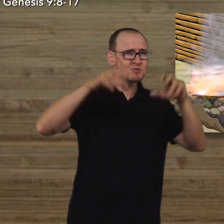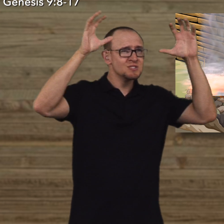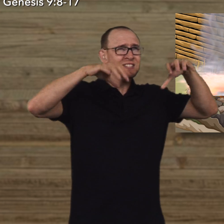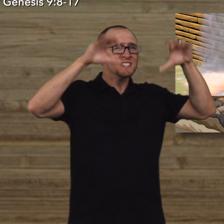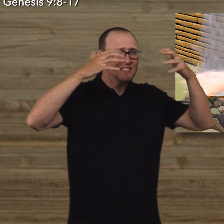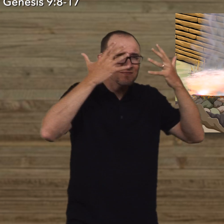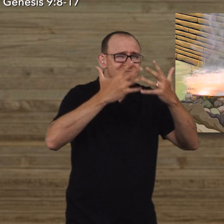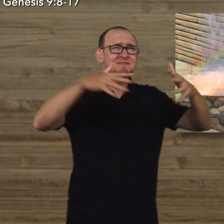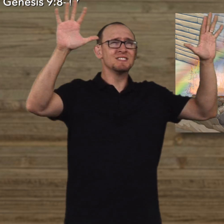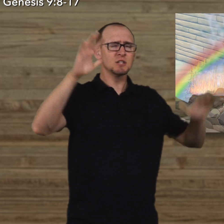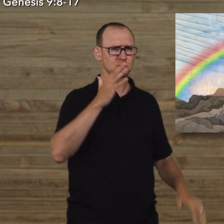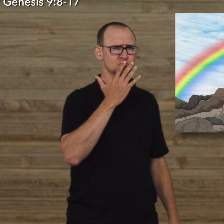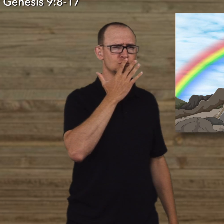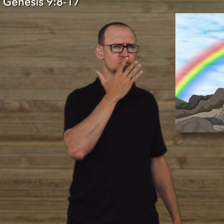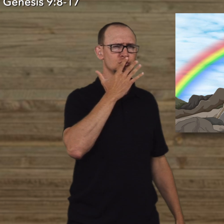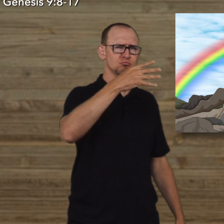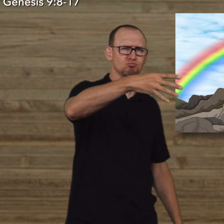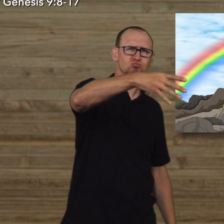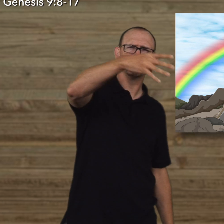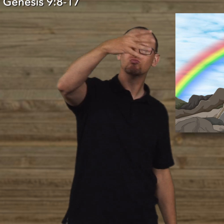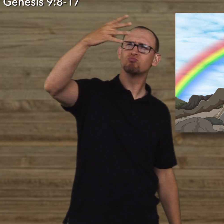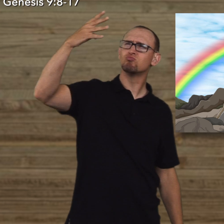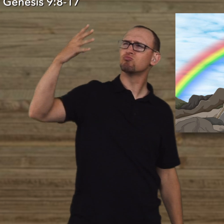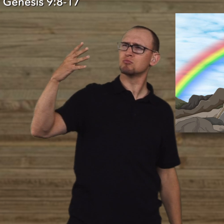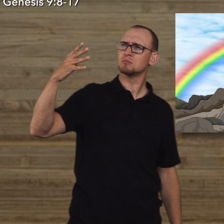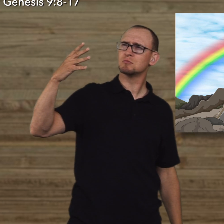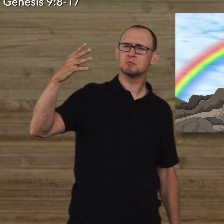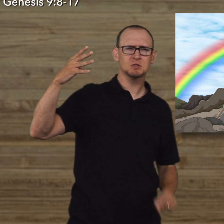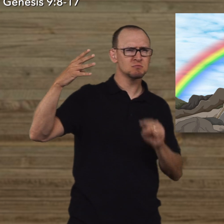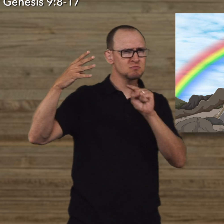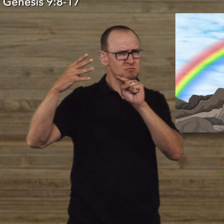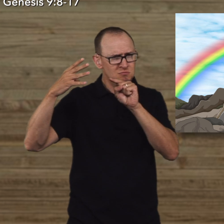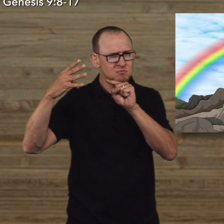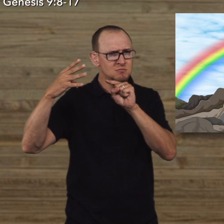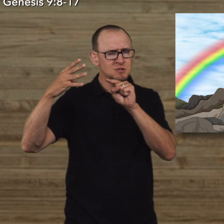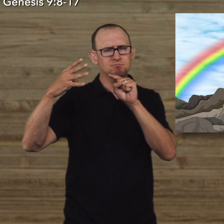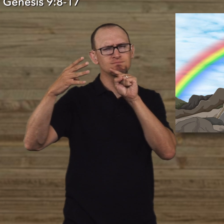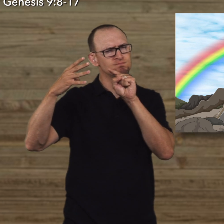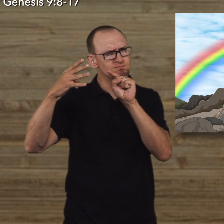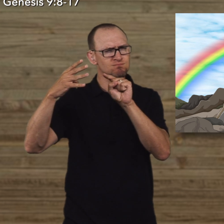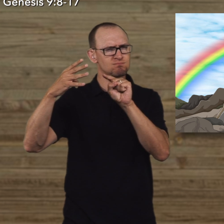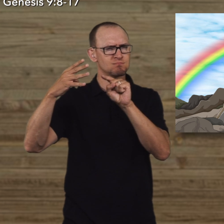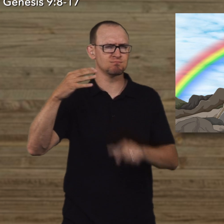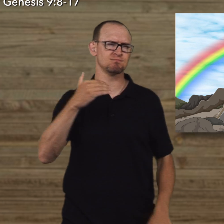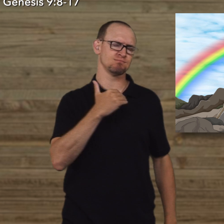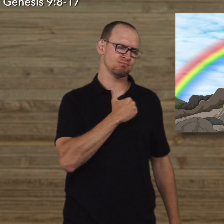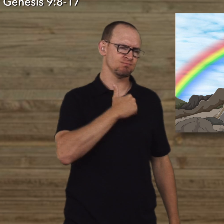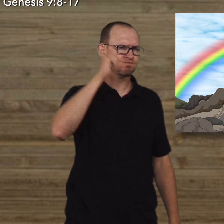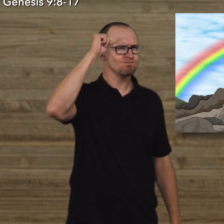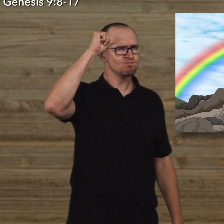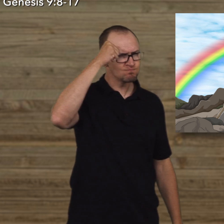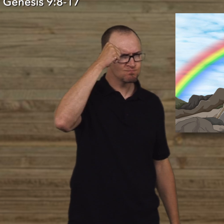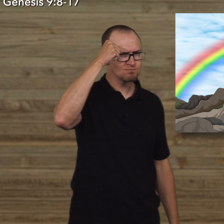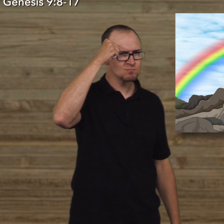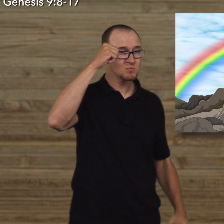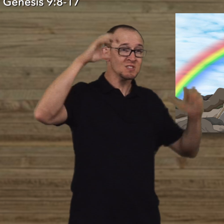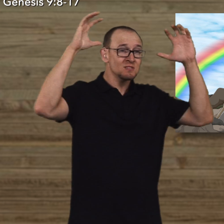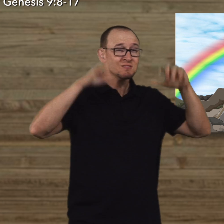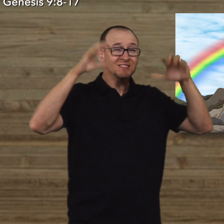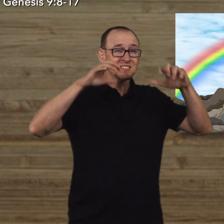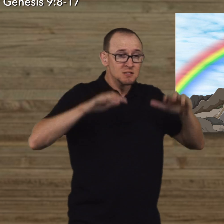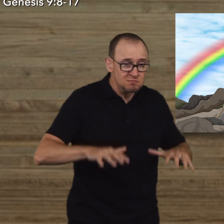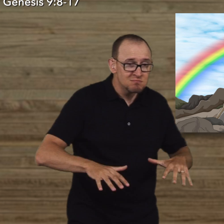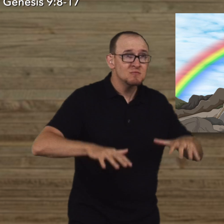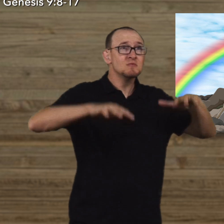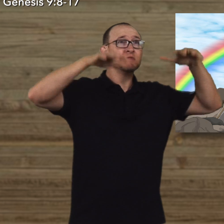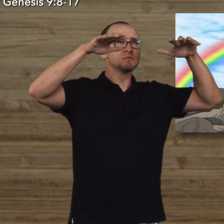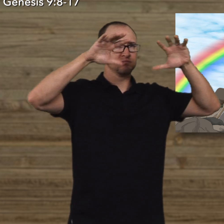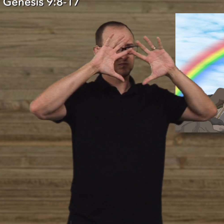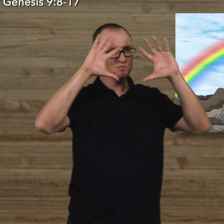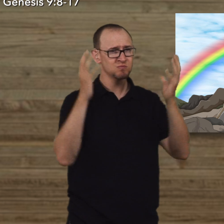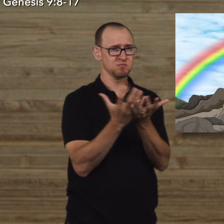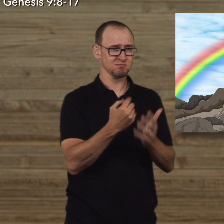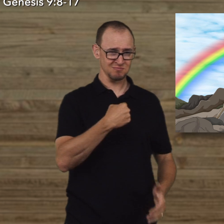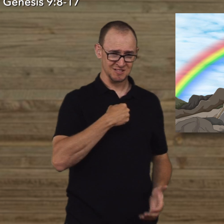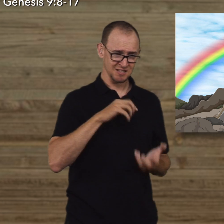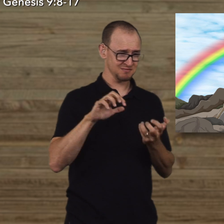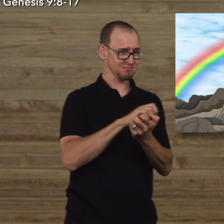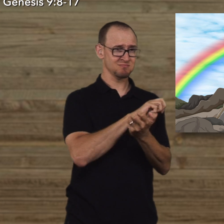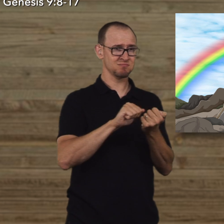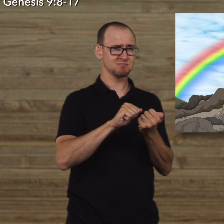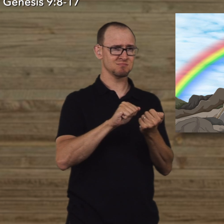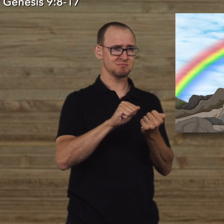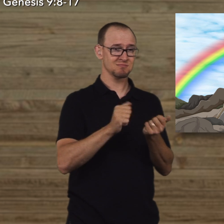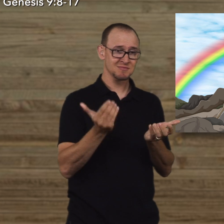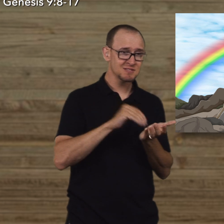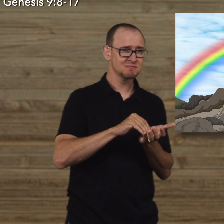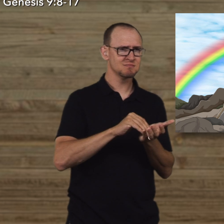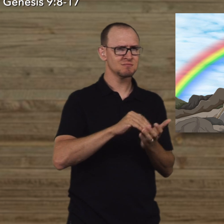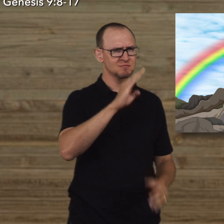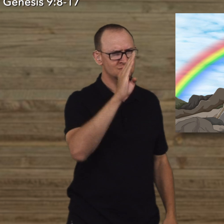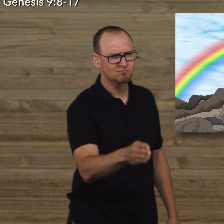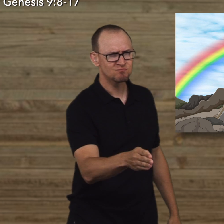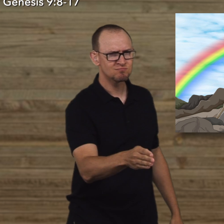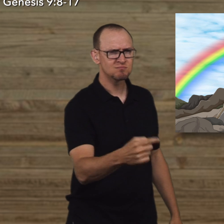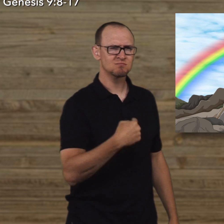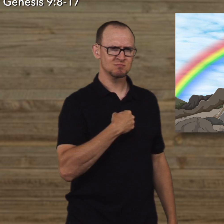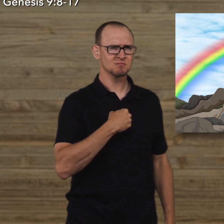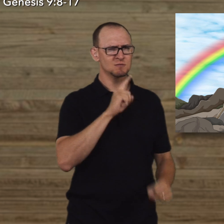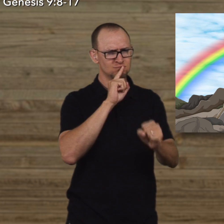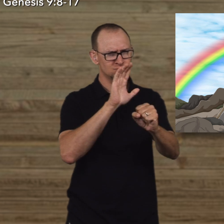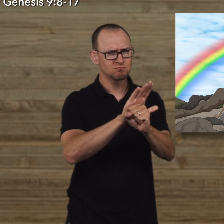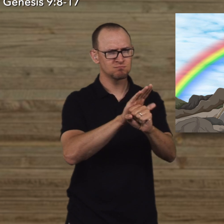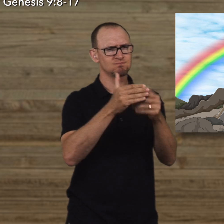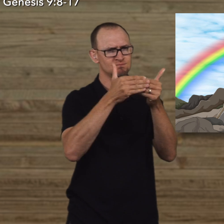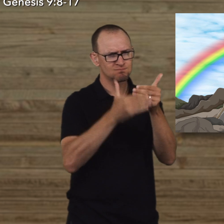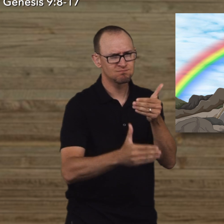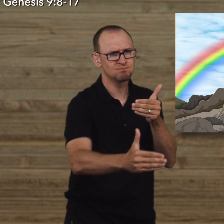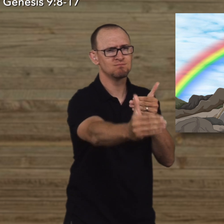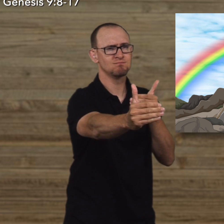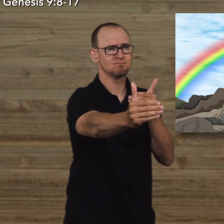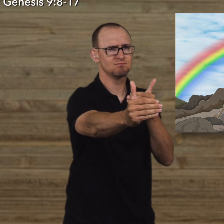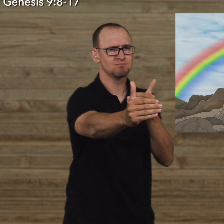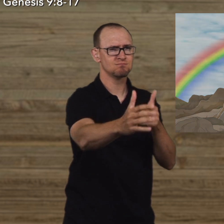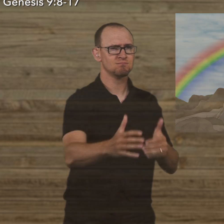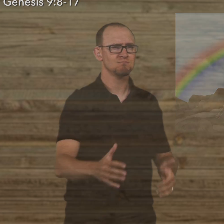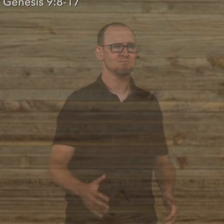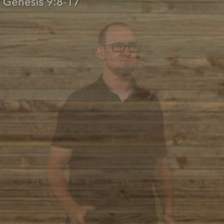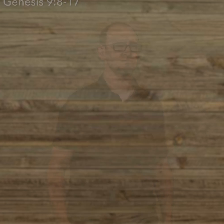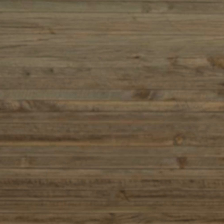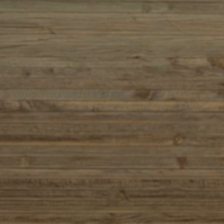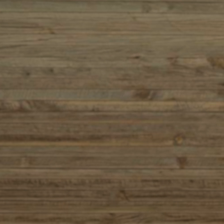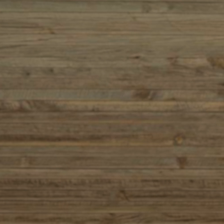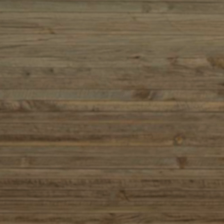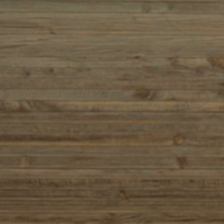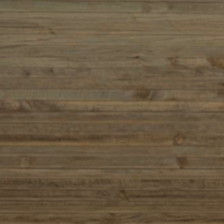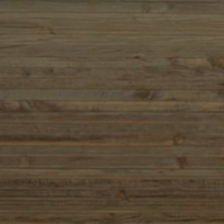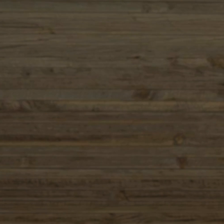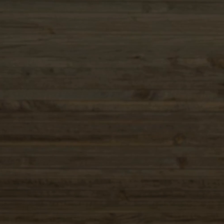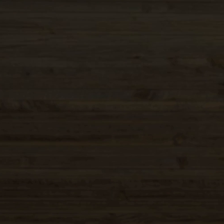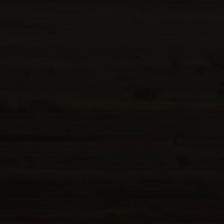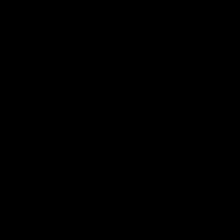And God said, “This is the sign of the covenant I am making between Me and you and every living creature with you, a covenant for all generations to come: I have set My rainbow in the clouds, and it will be a sign of the covenant between Me and the earth. Whenever I form clouds over the earth and the rainbow appears in the clouds, I will remember My covenant between Me and you and every living creature of every kind. Never again will the waters become a flood to destroy all life. And whenever the rainbow appears in the clouds, I will see it and remember the everlasting covenant between God and every living creature of every kind that is on the earth.” So God said to Noah, “This is the sign of the covenant that I have established between Me and every creature on the earth.”